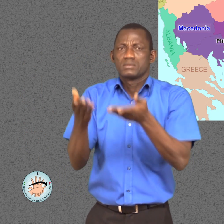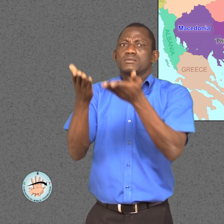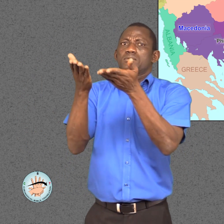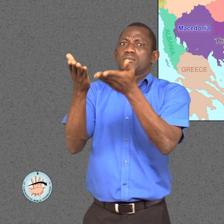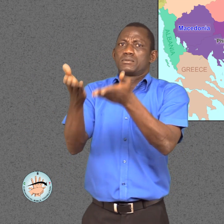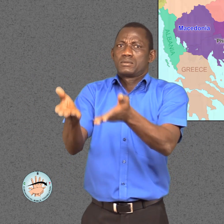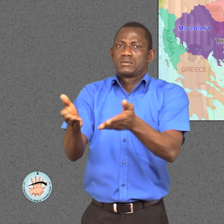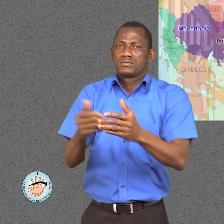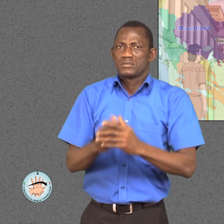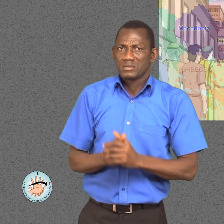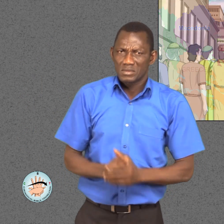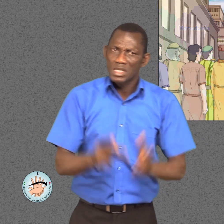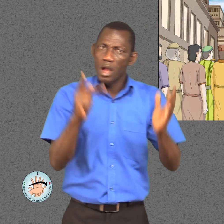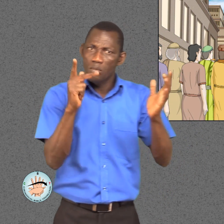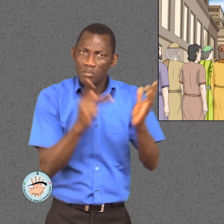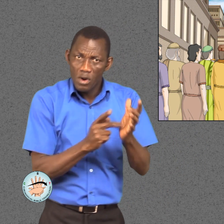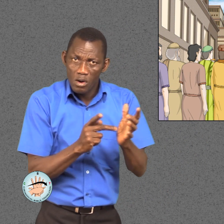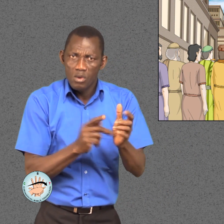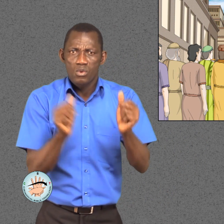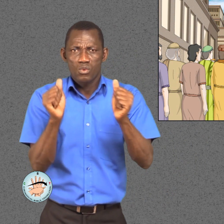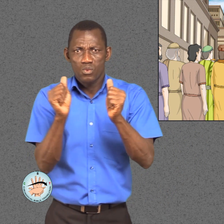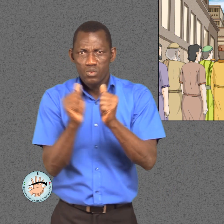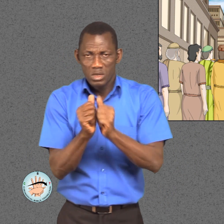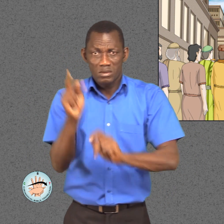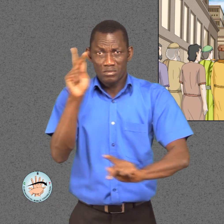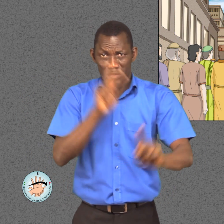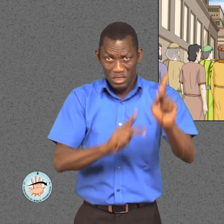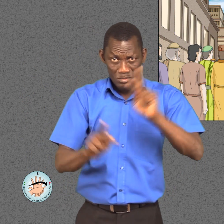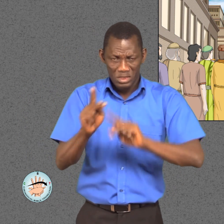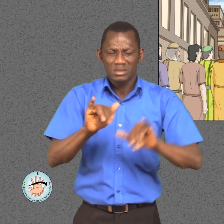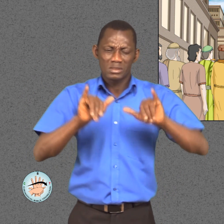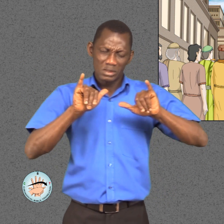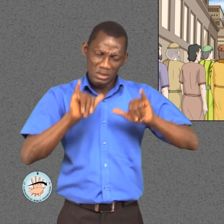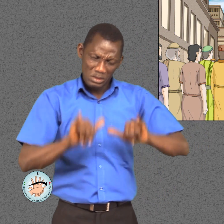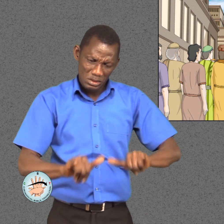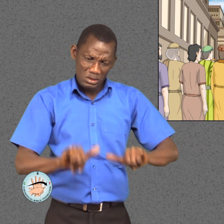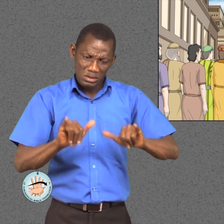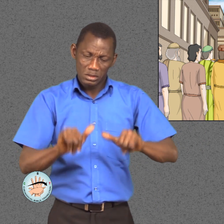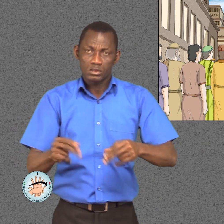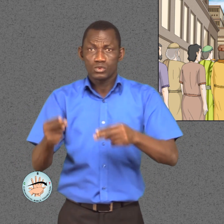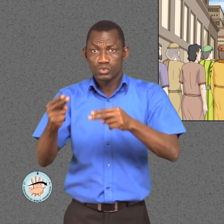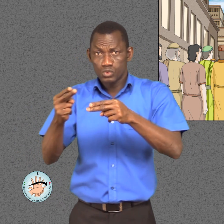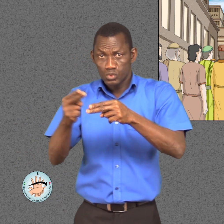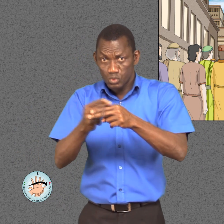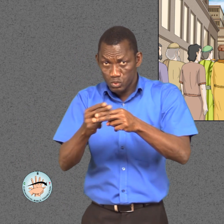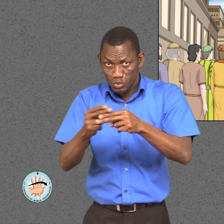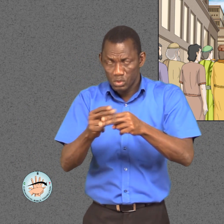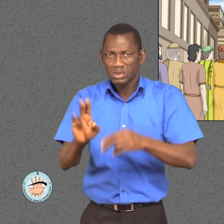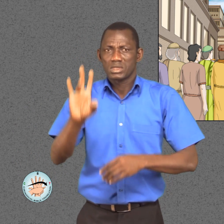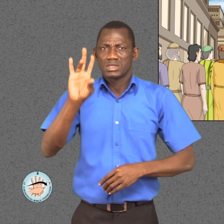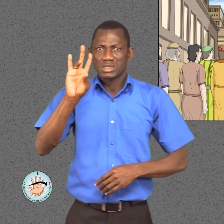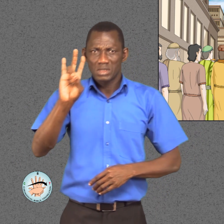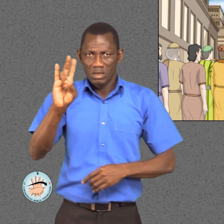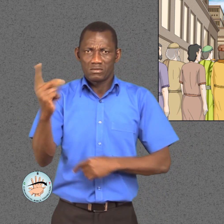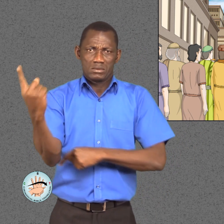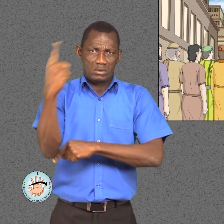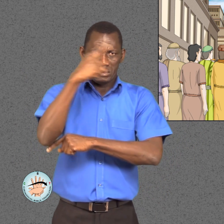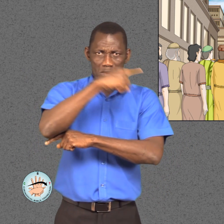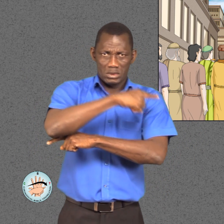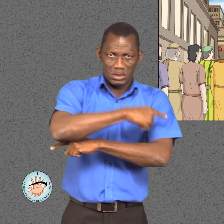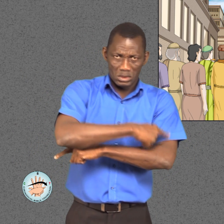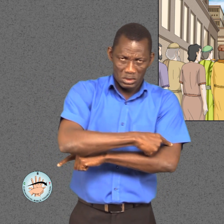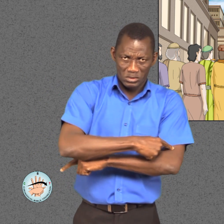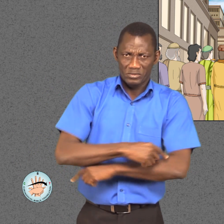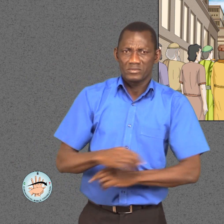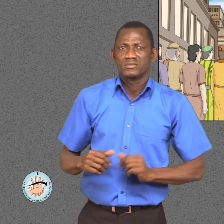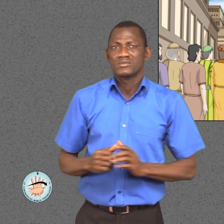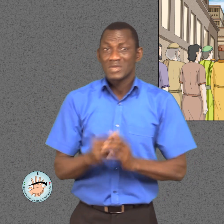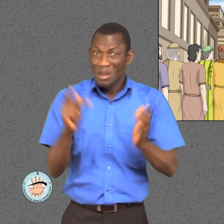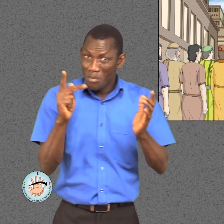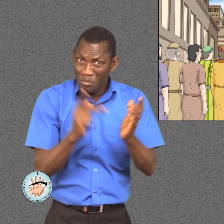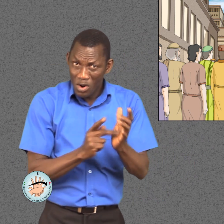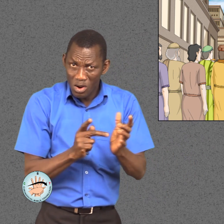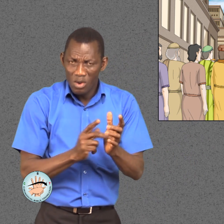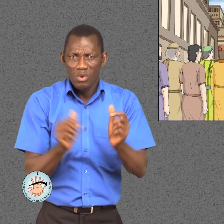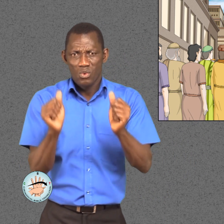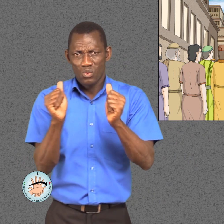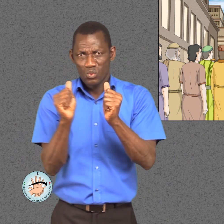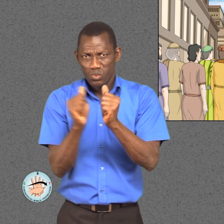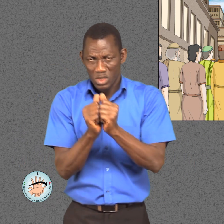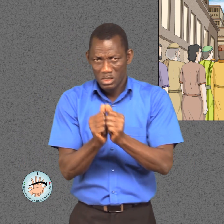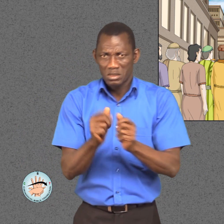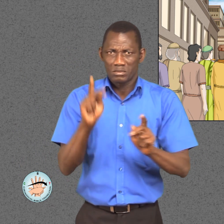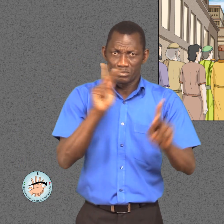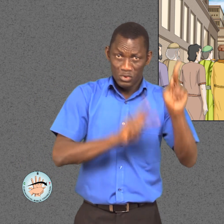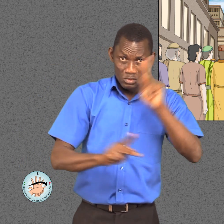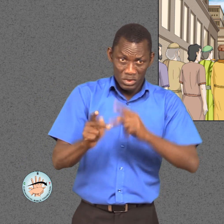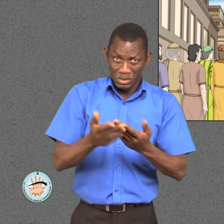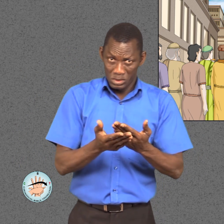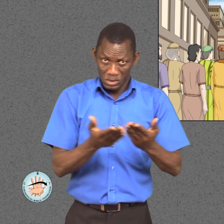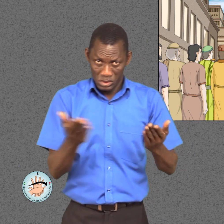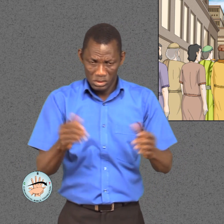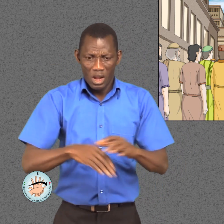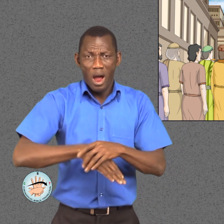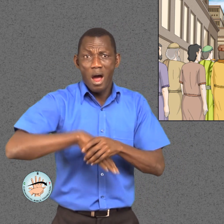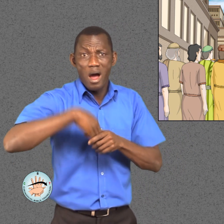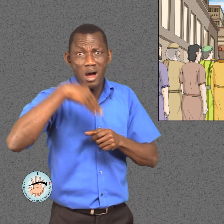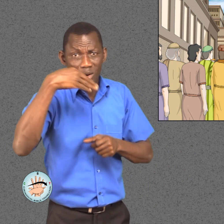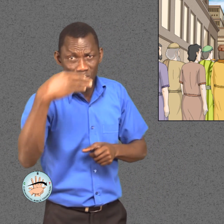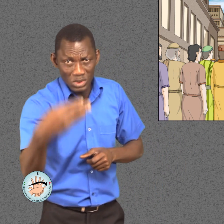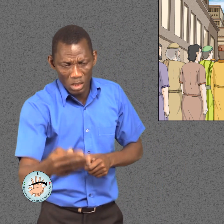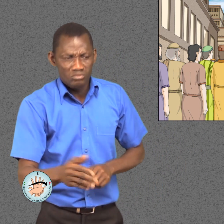And we stayed there several days.